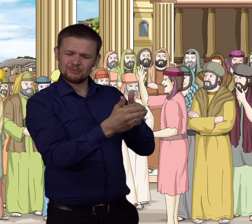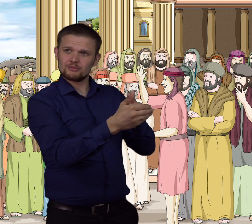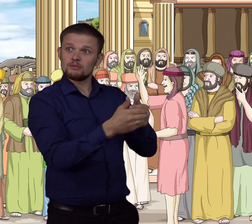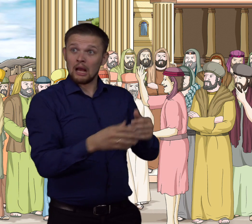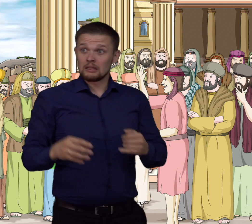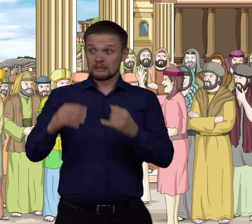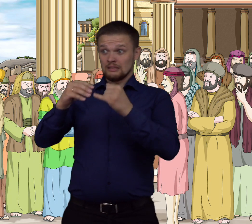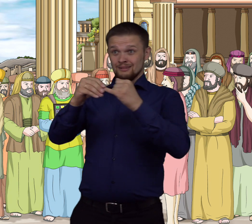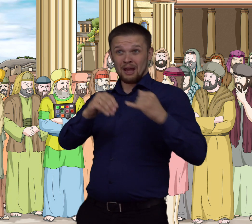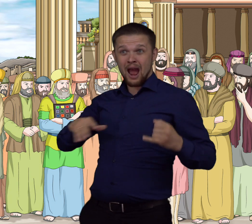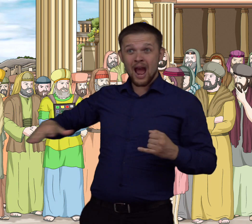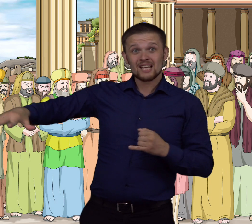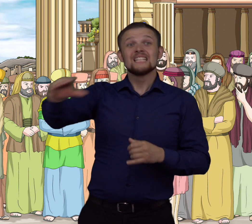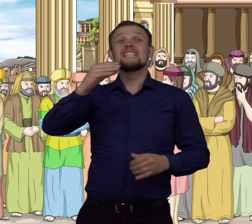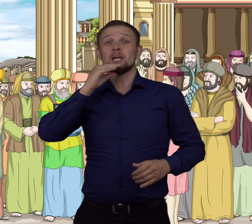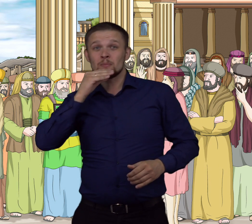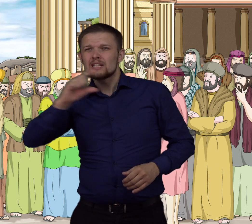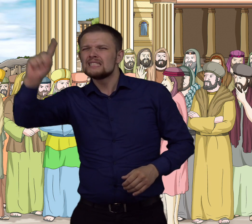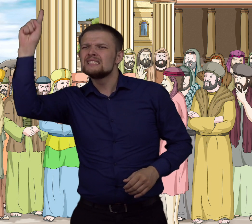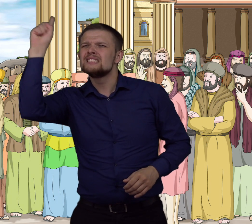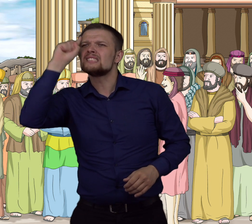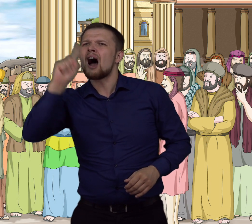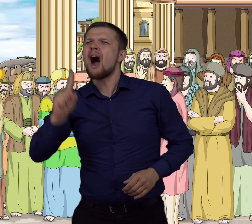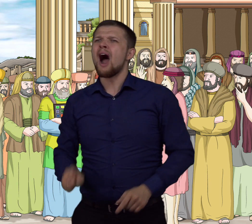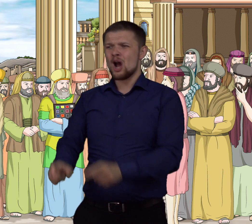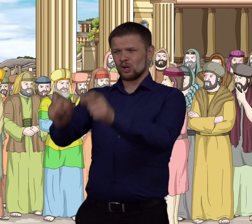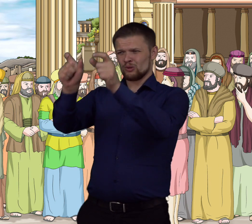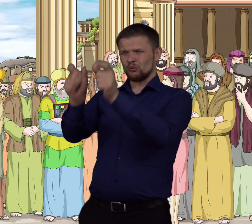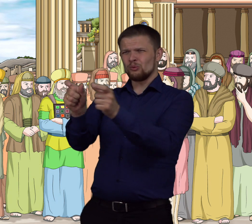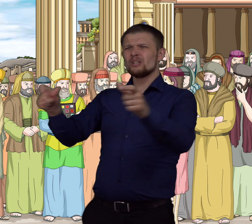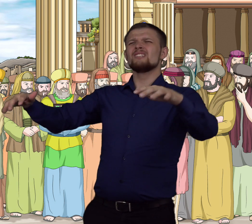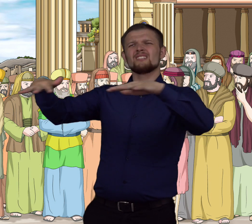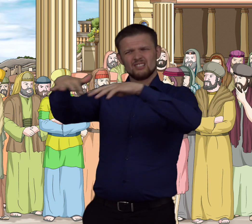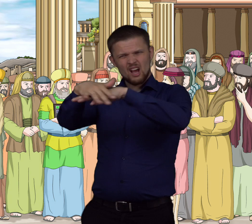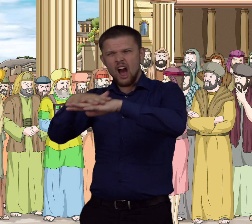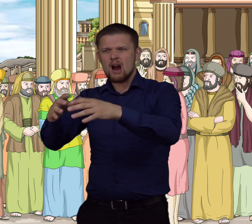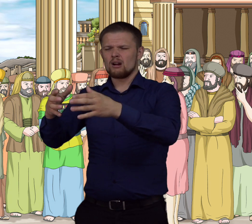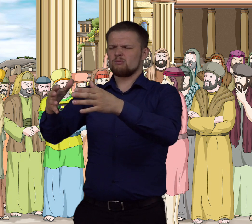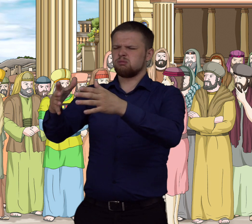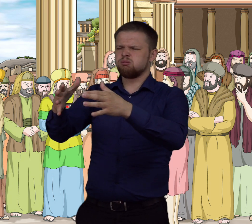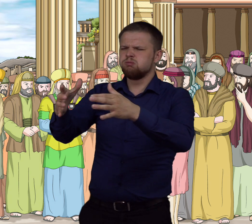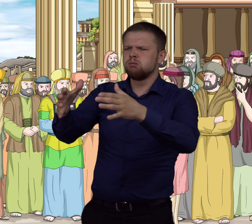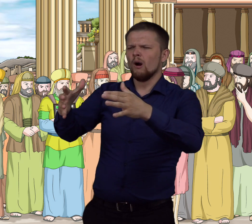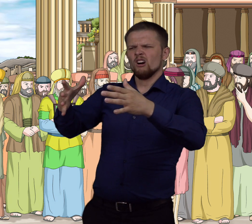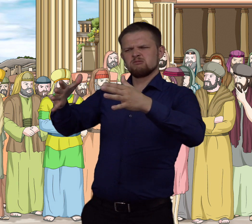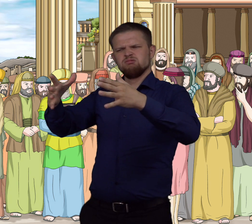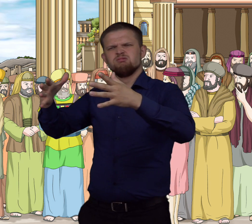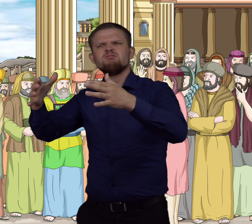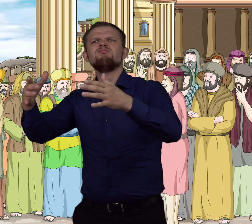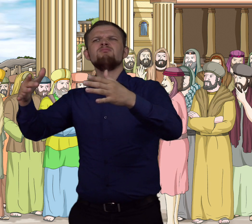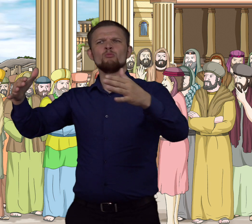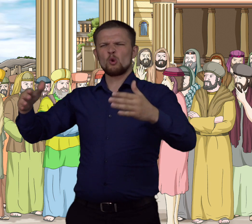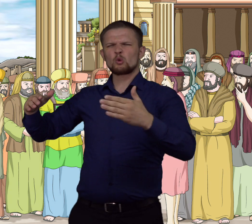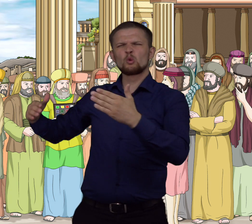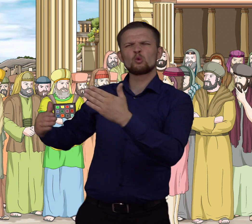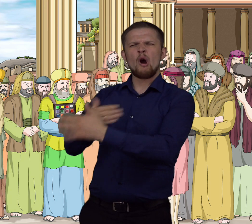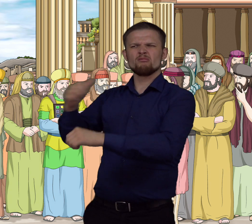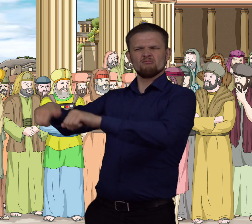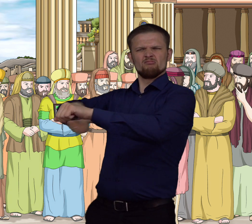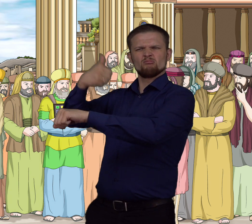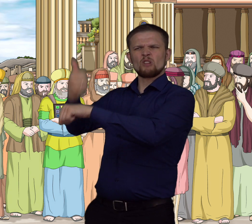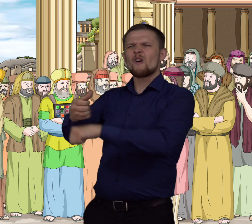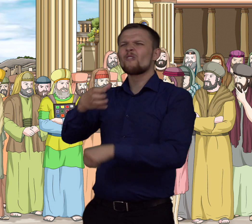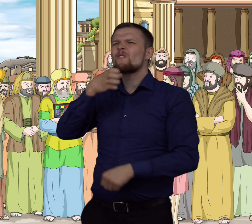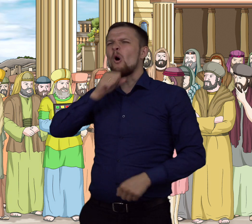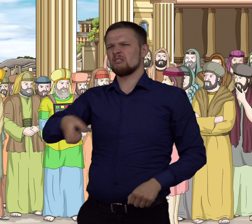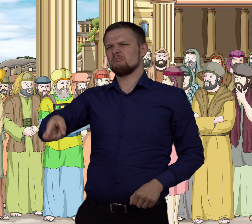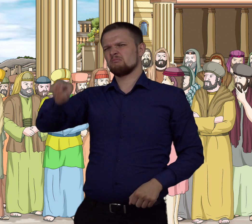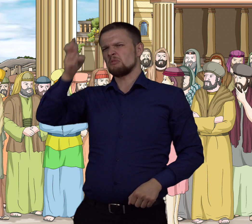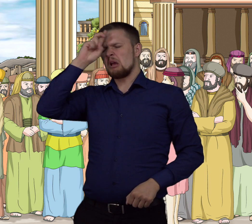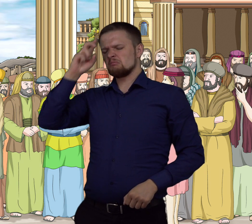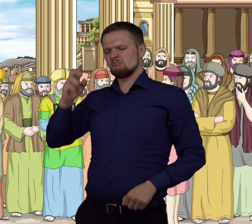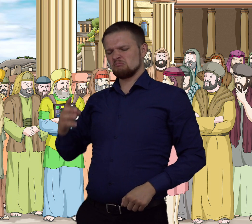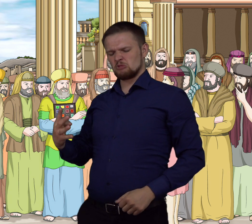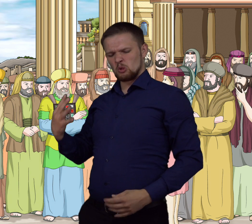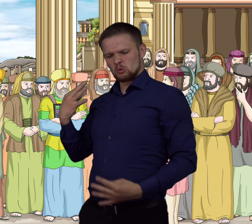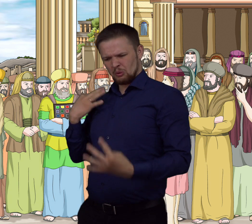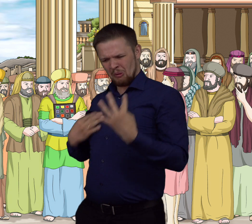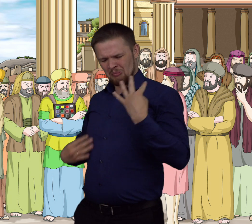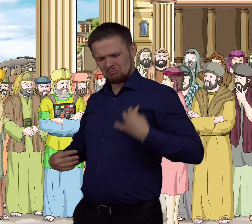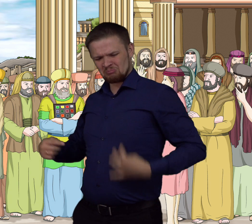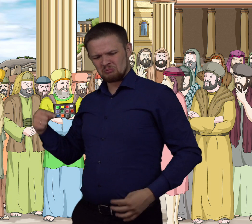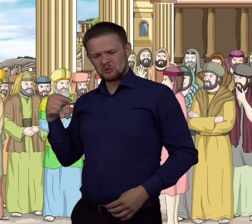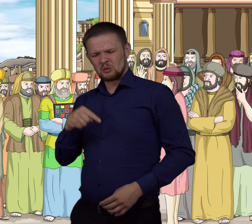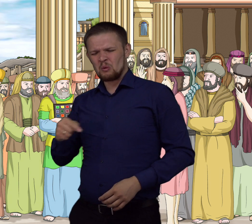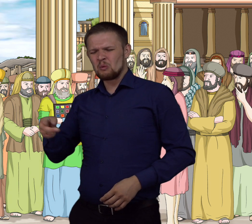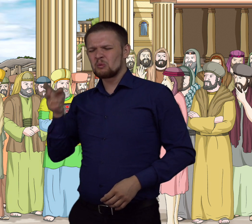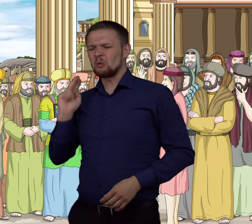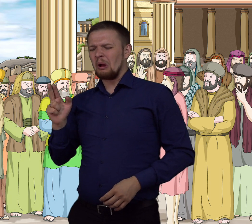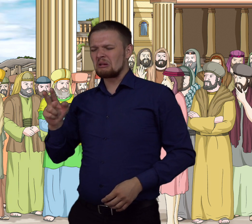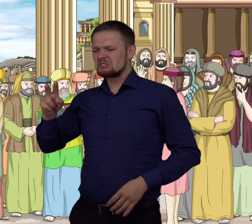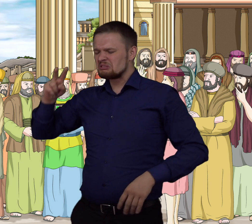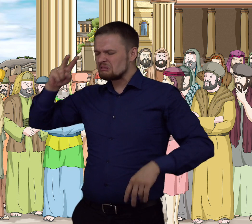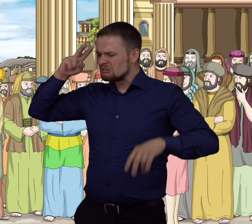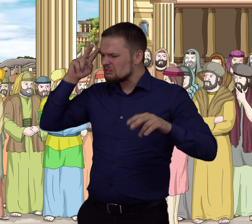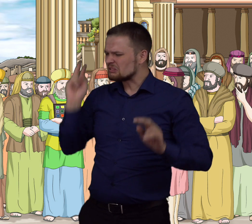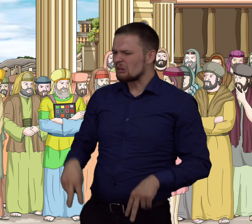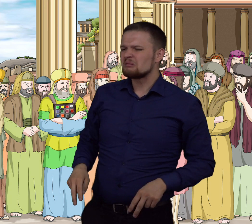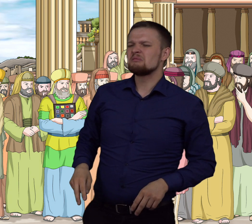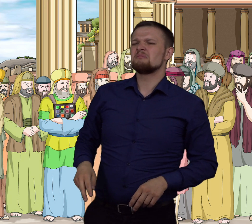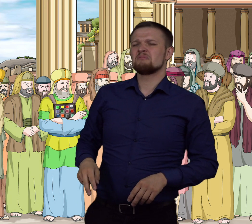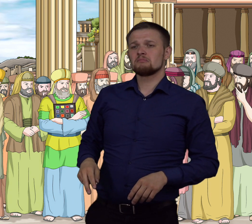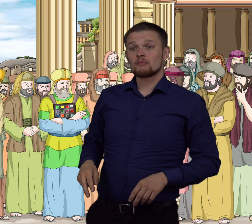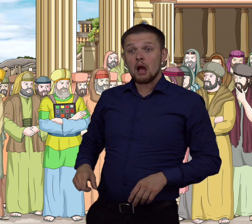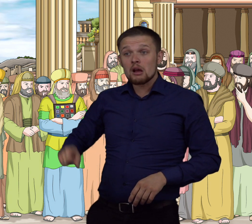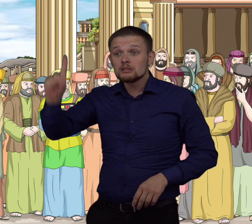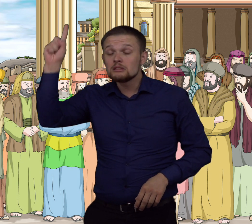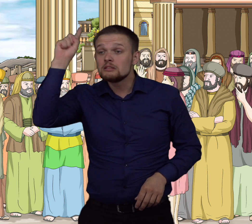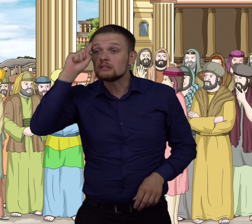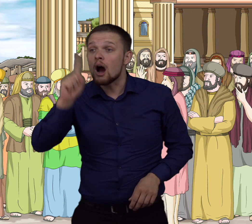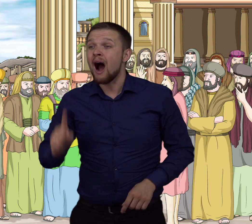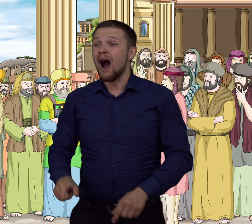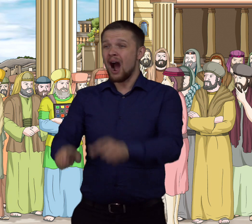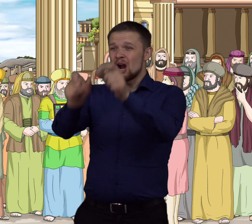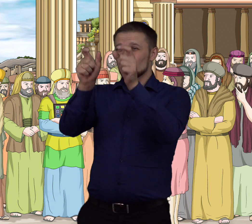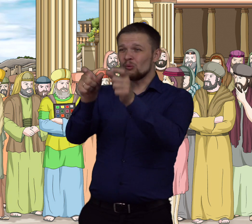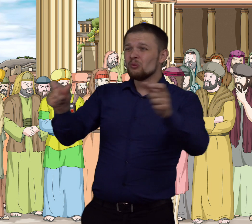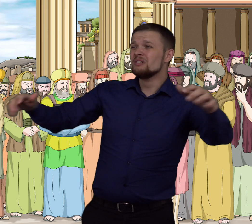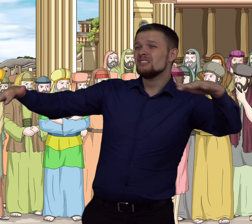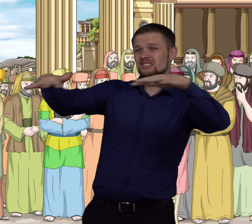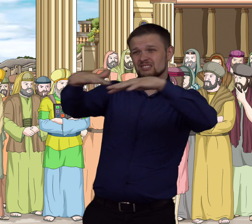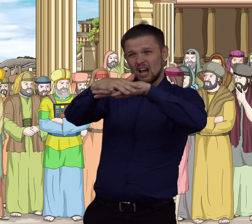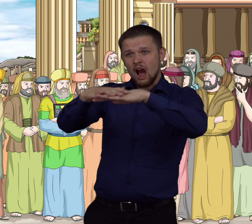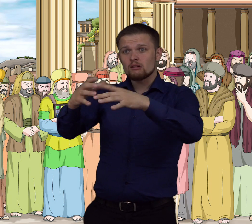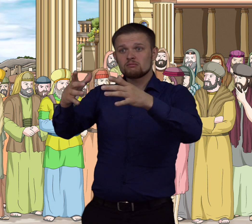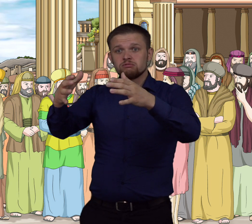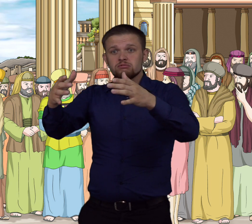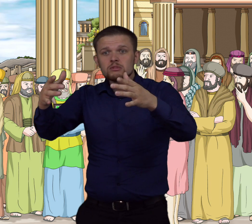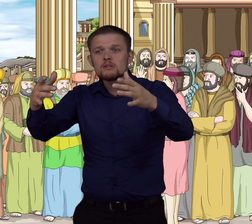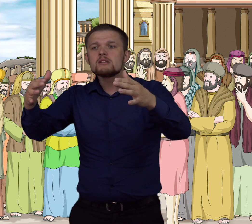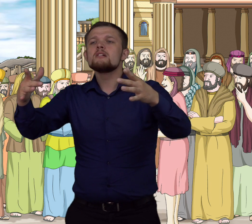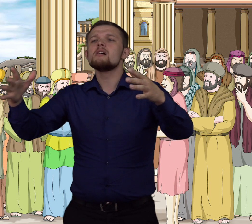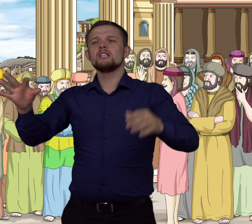Then another king, who knew nothing of Joseph, arose over Egypt.